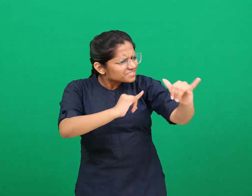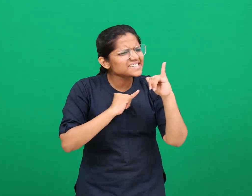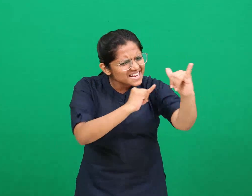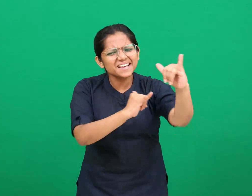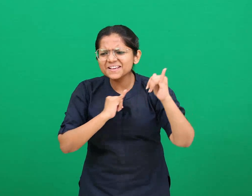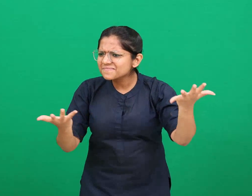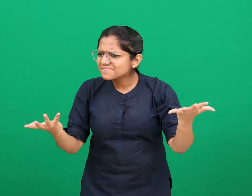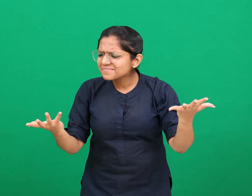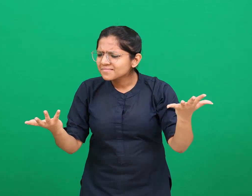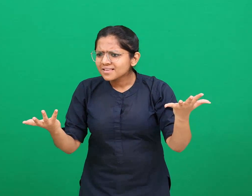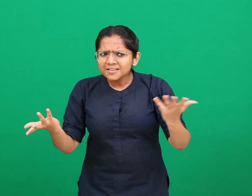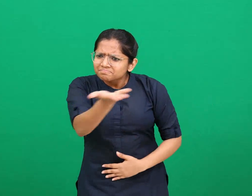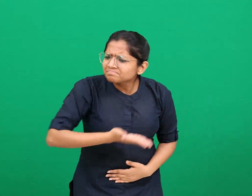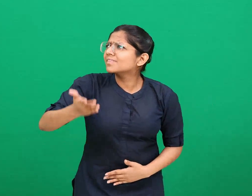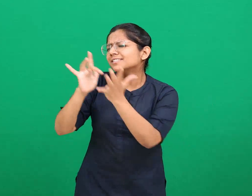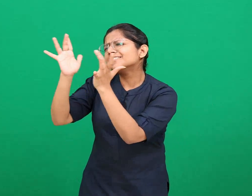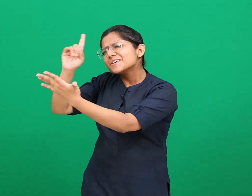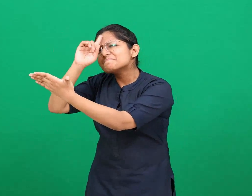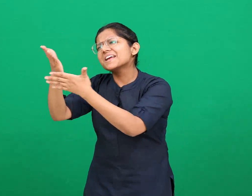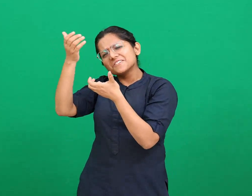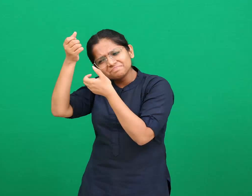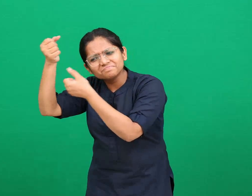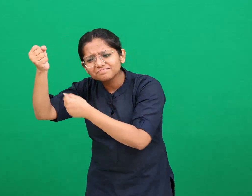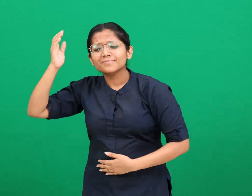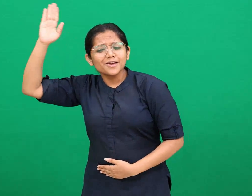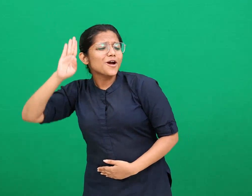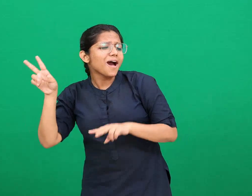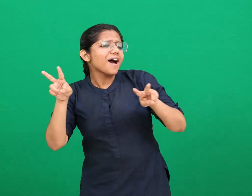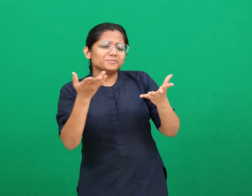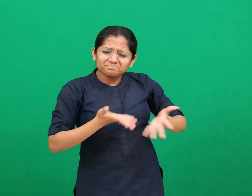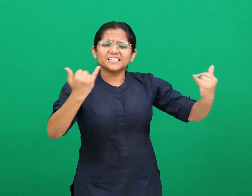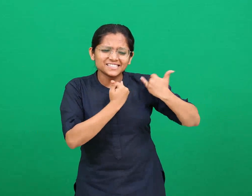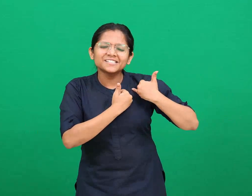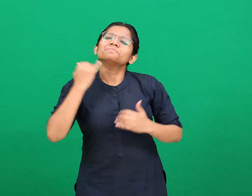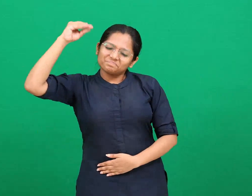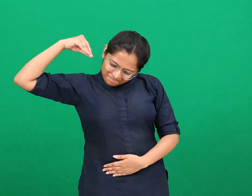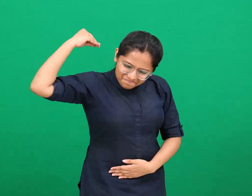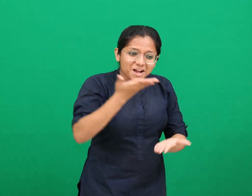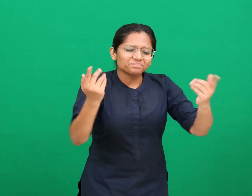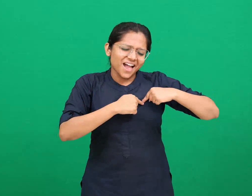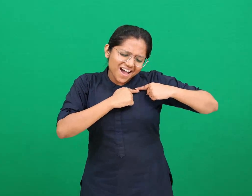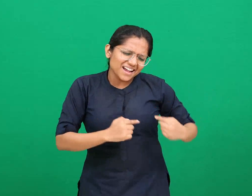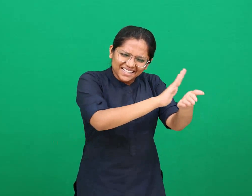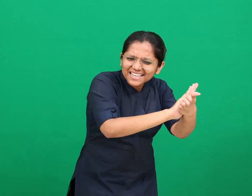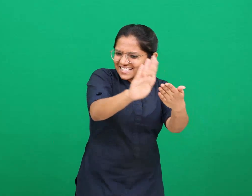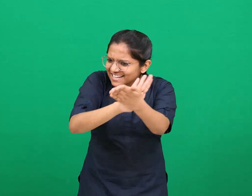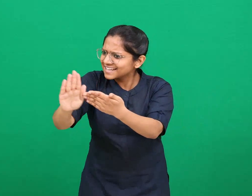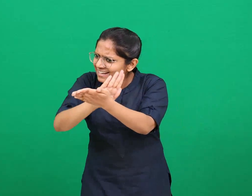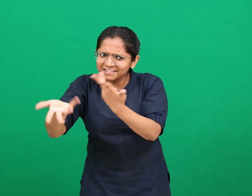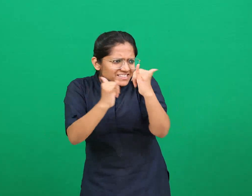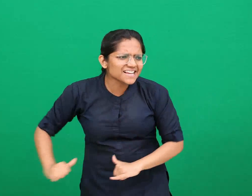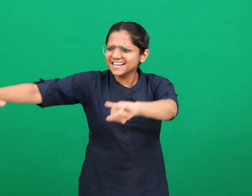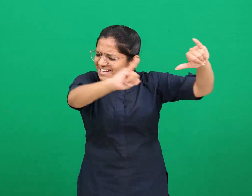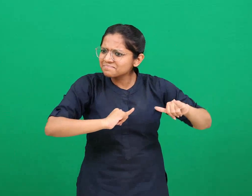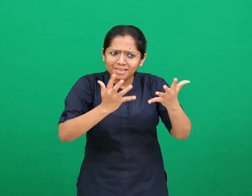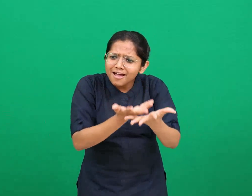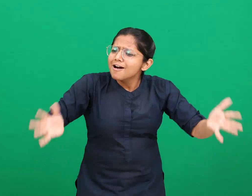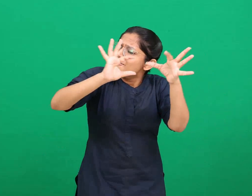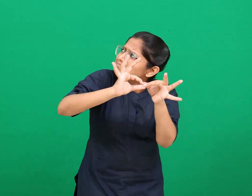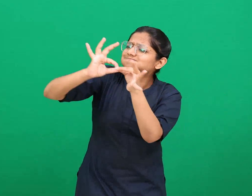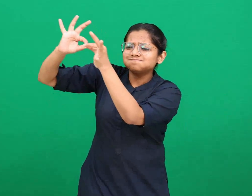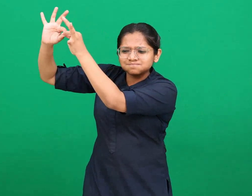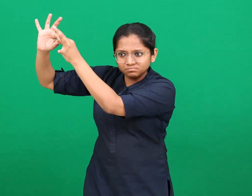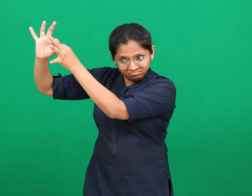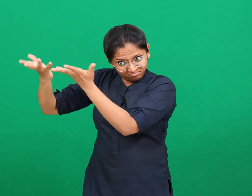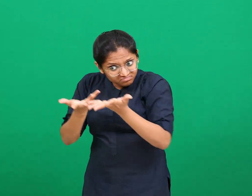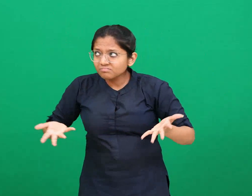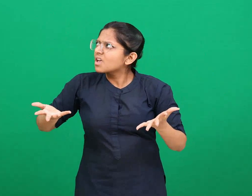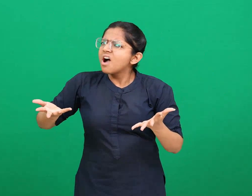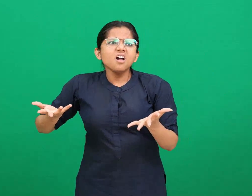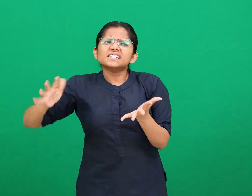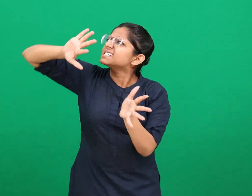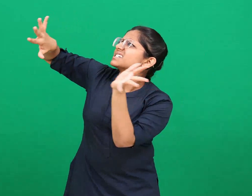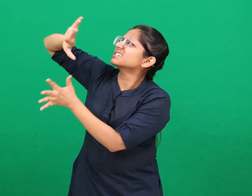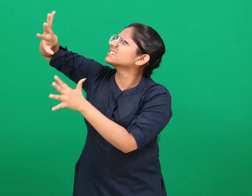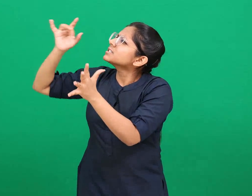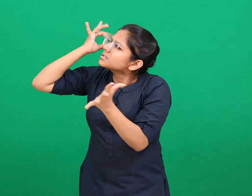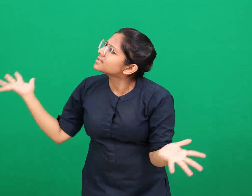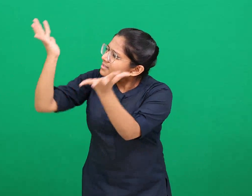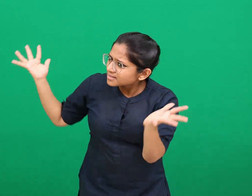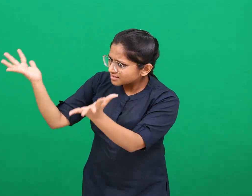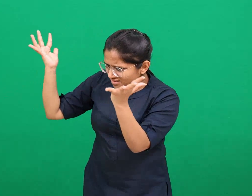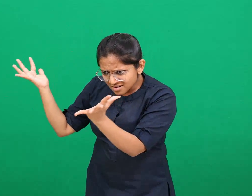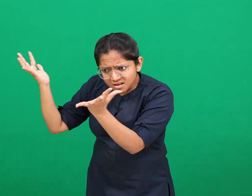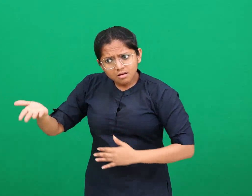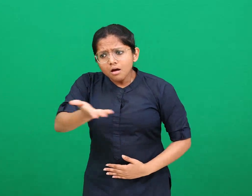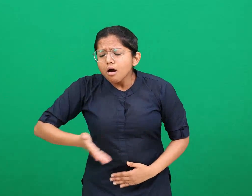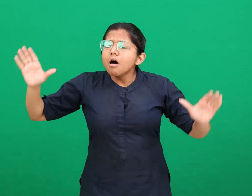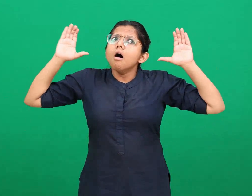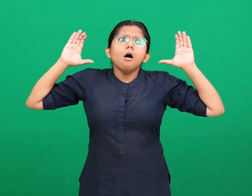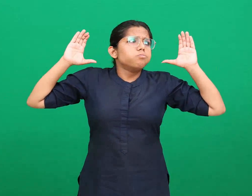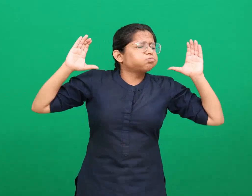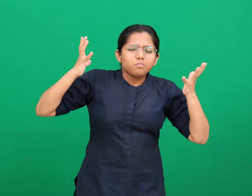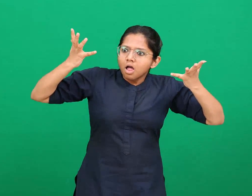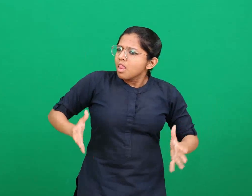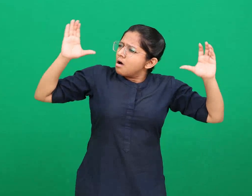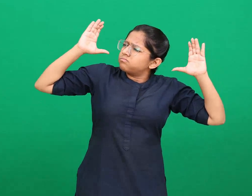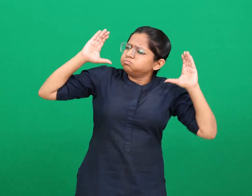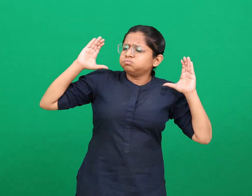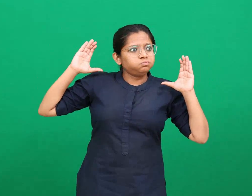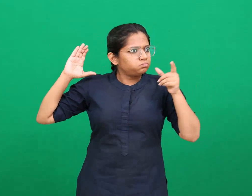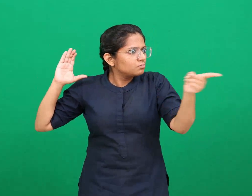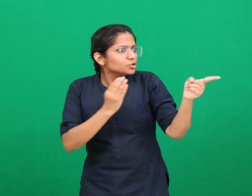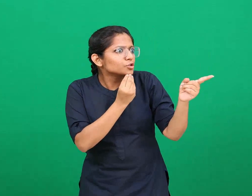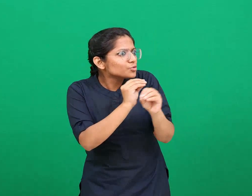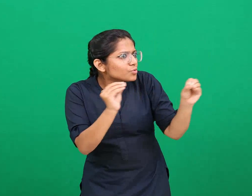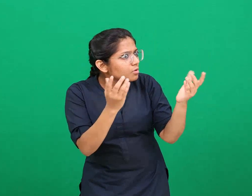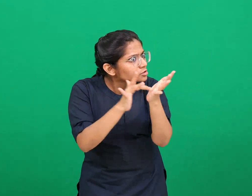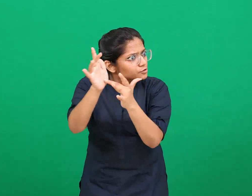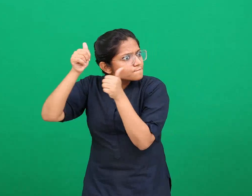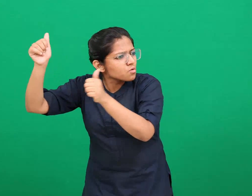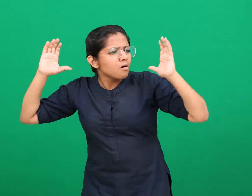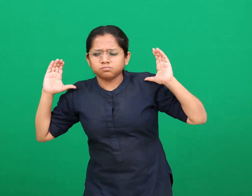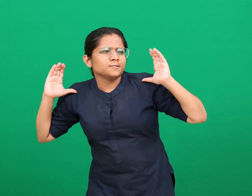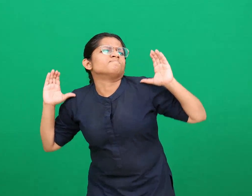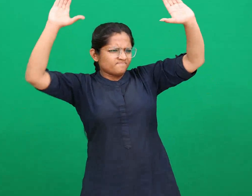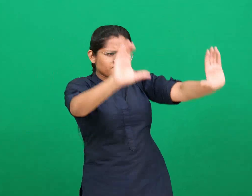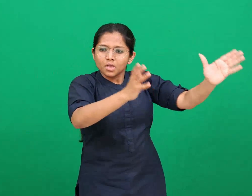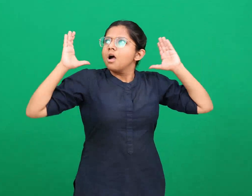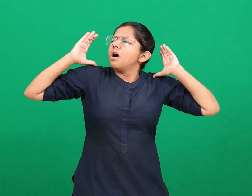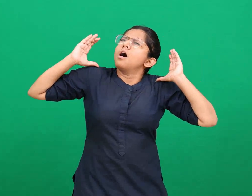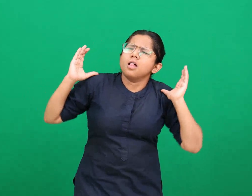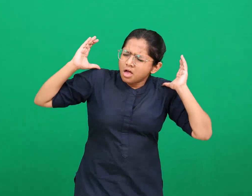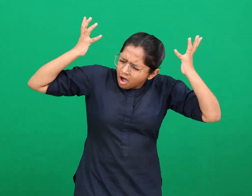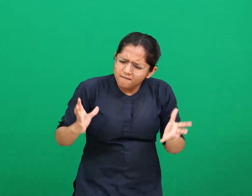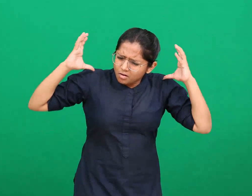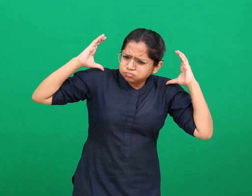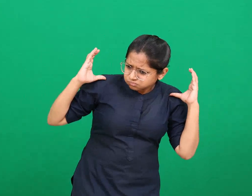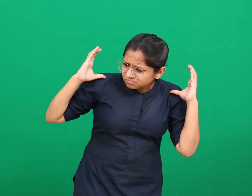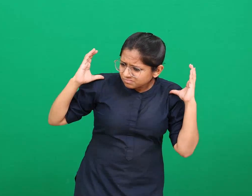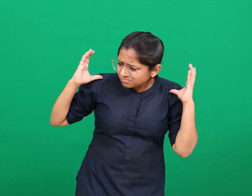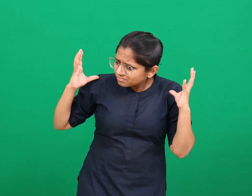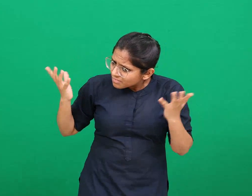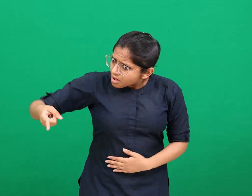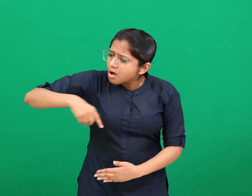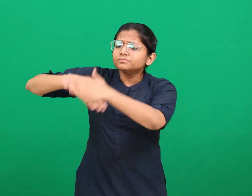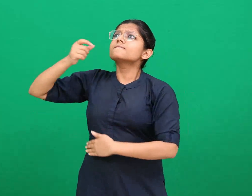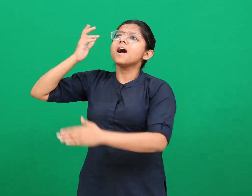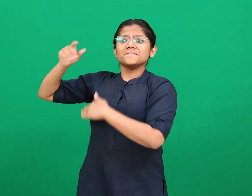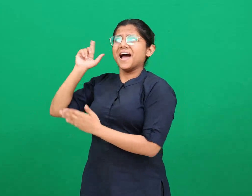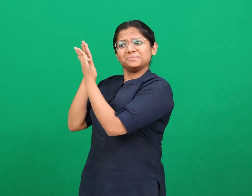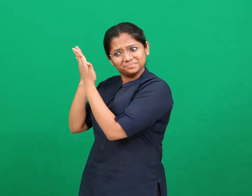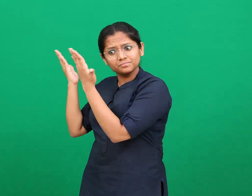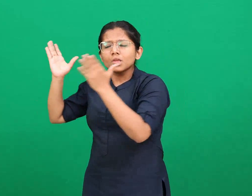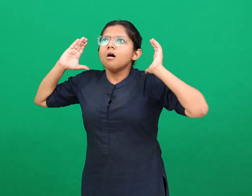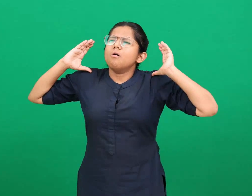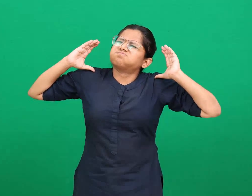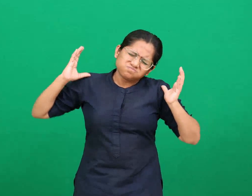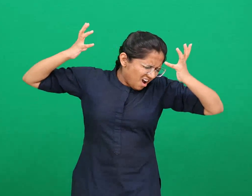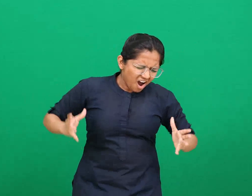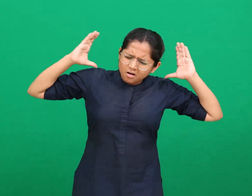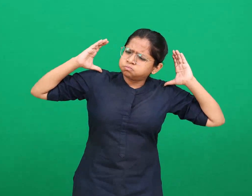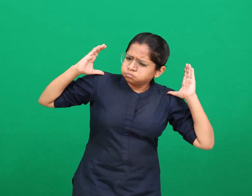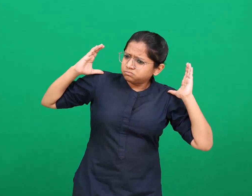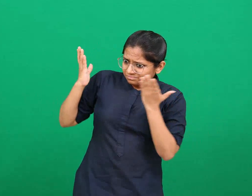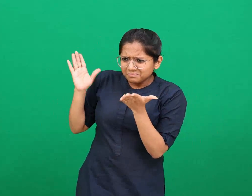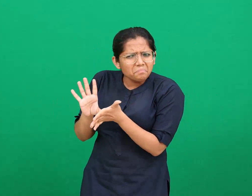Now then, why do you test God by placing on the necks of the disciples a yoke that neither we nor our fathers have been able to bear?